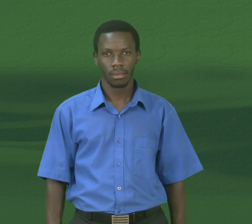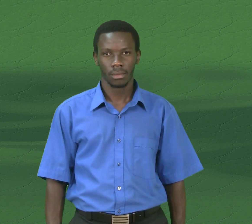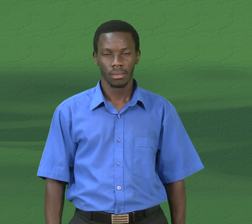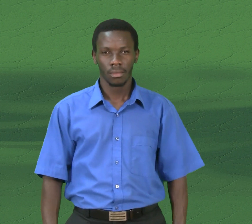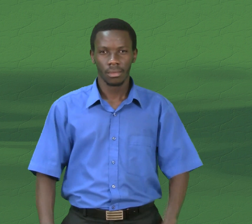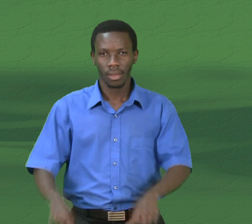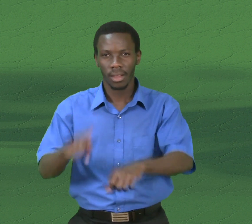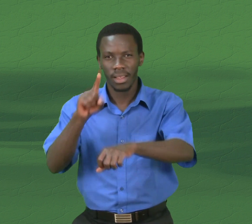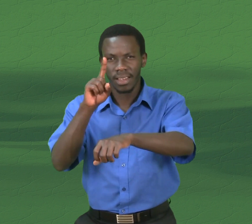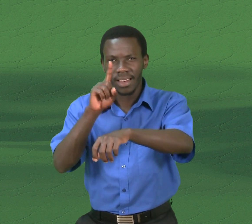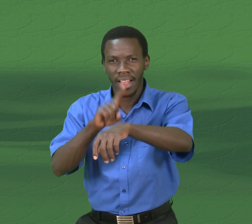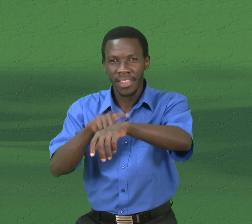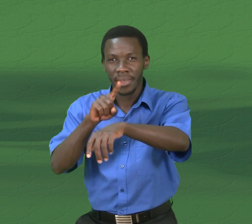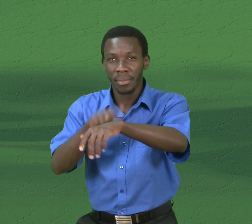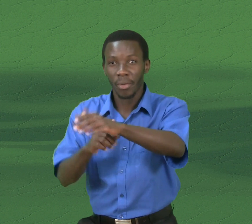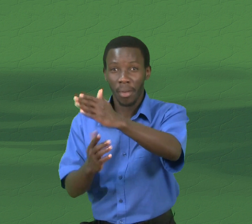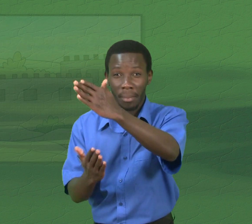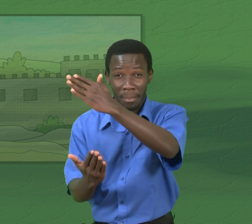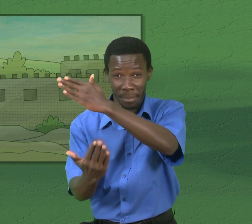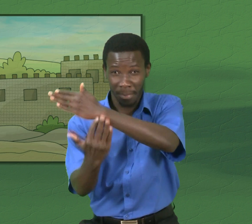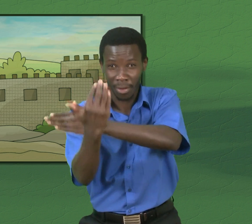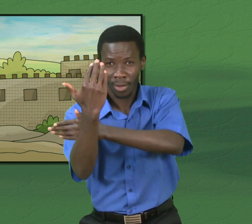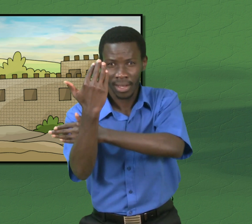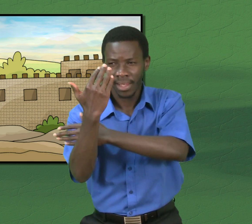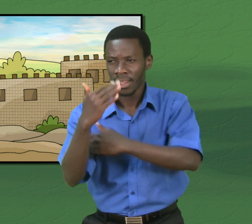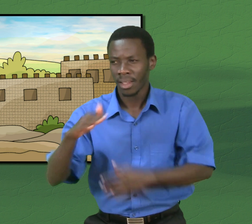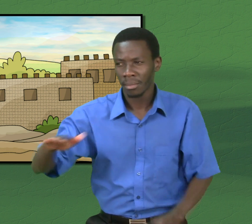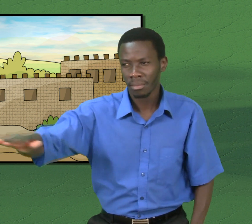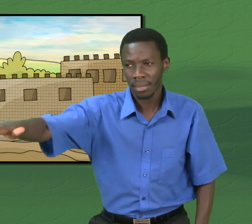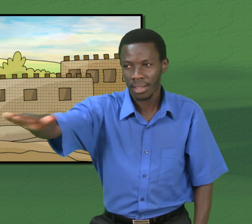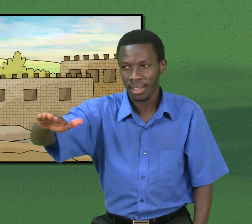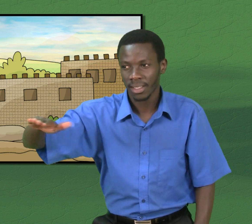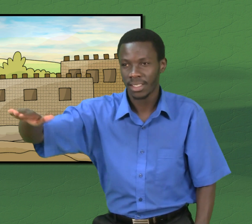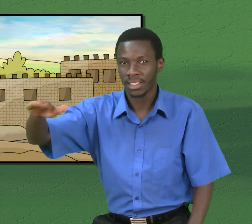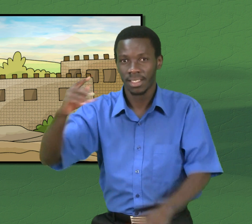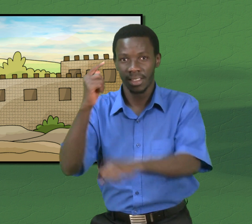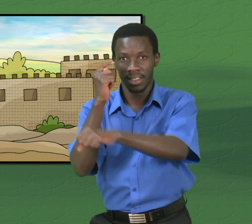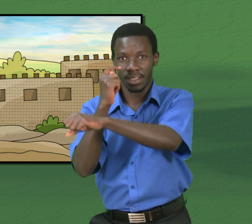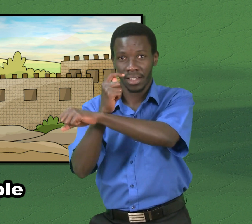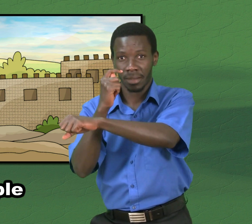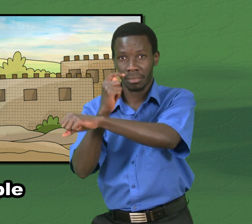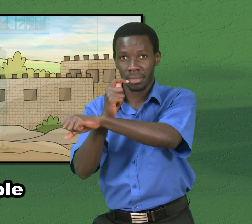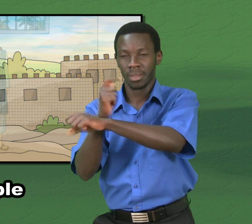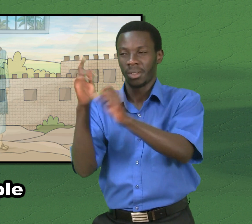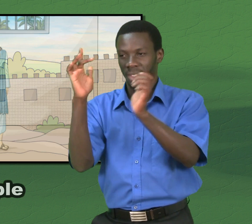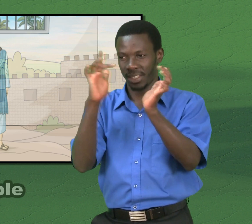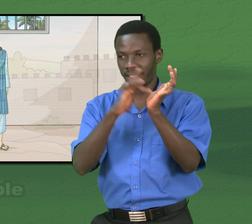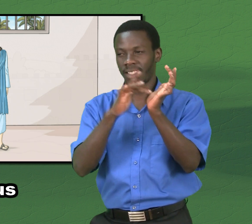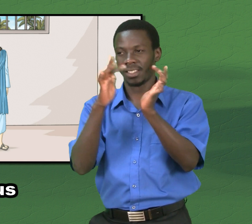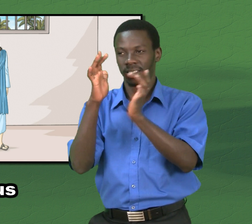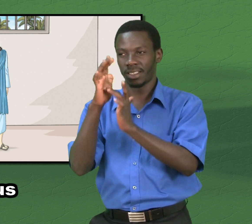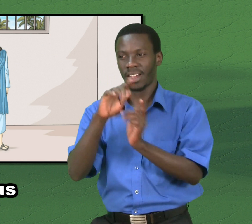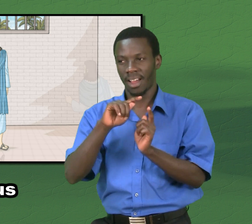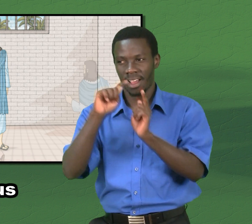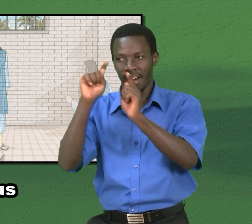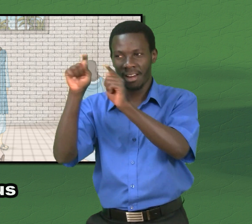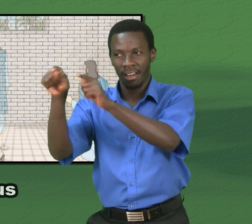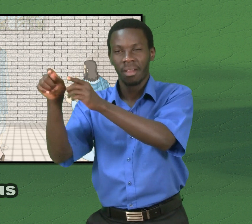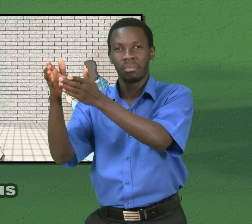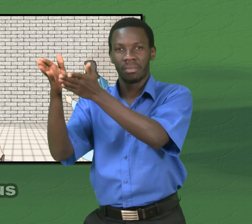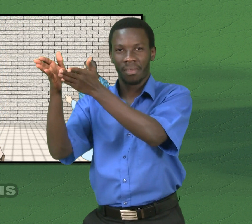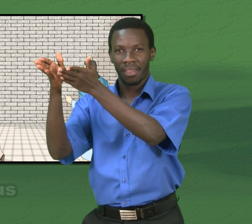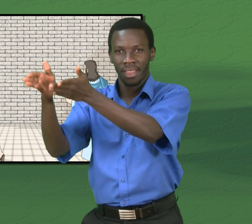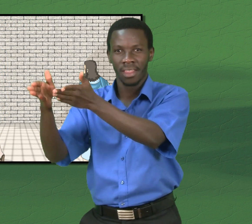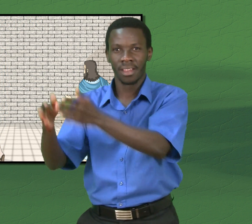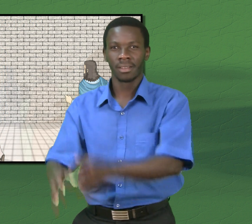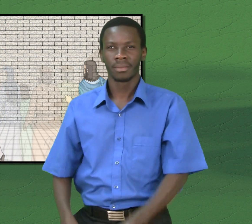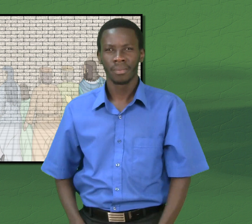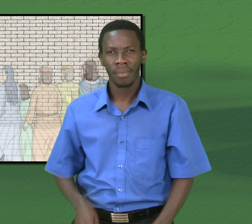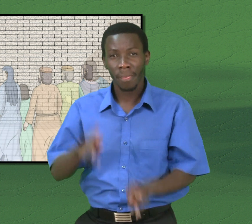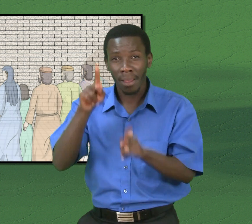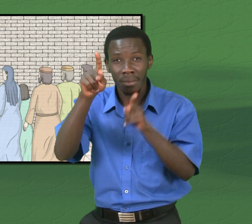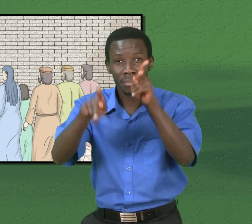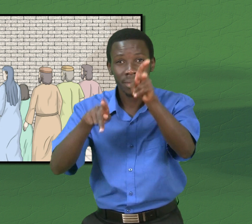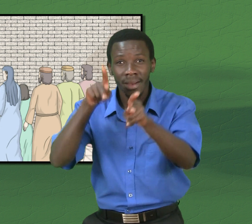Early in the morning He went back into the temple courts.